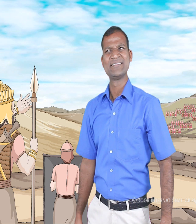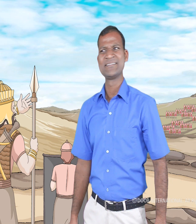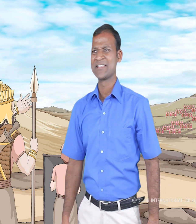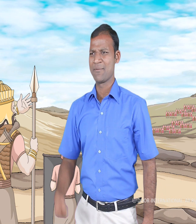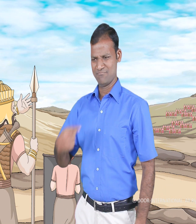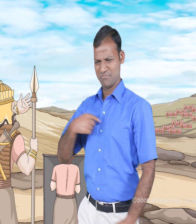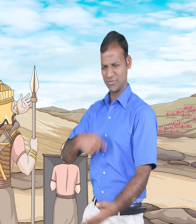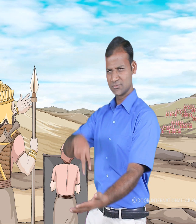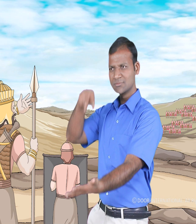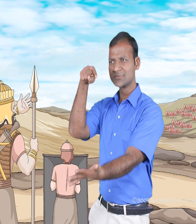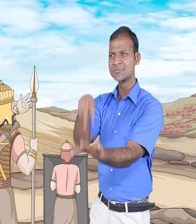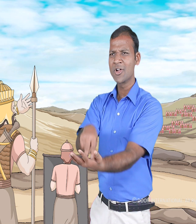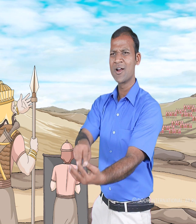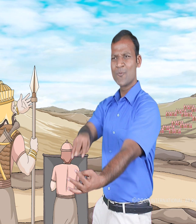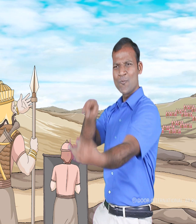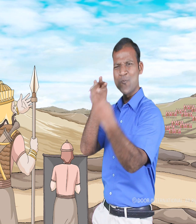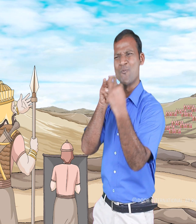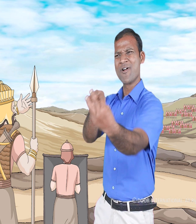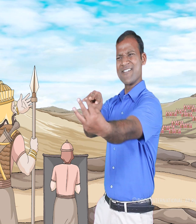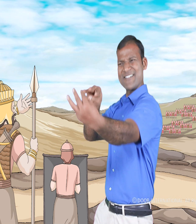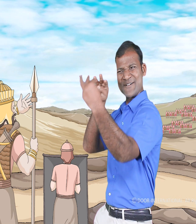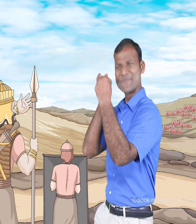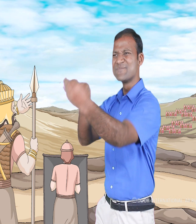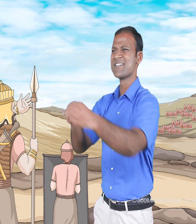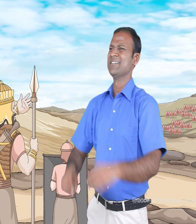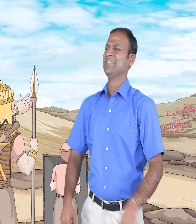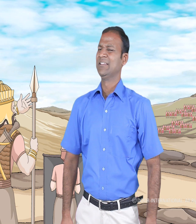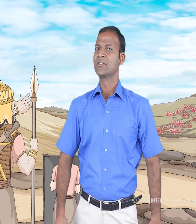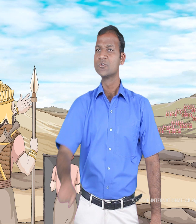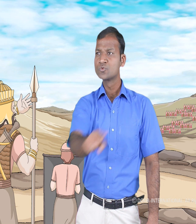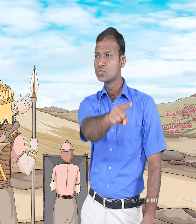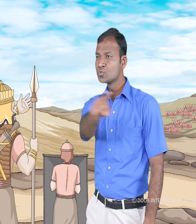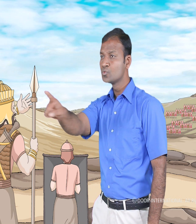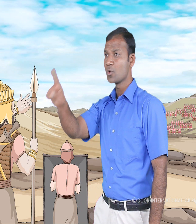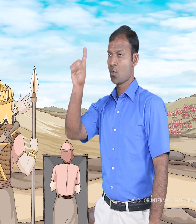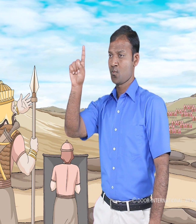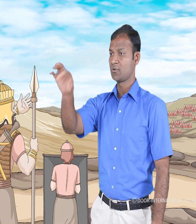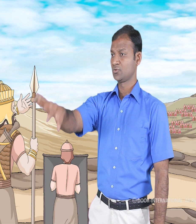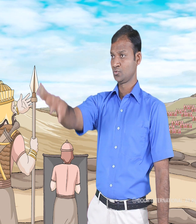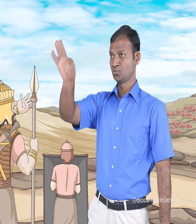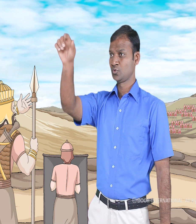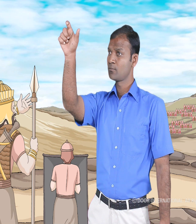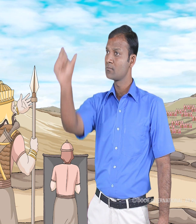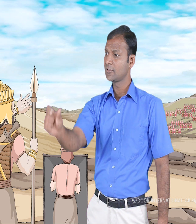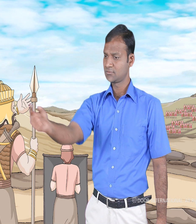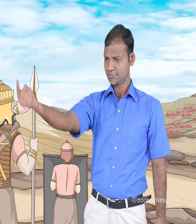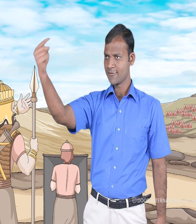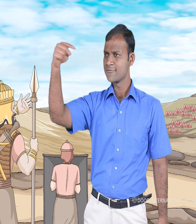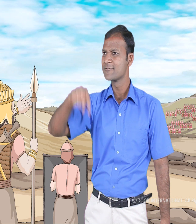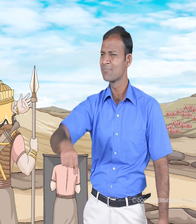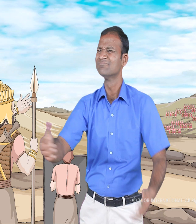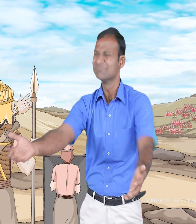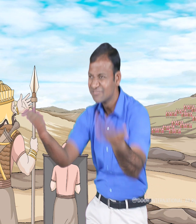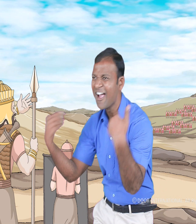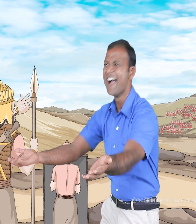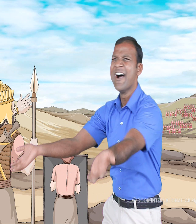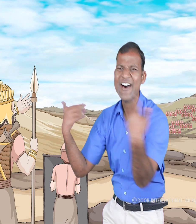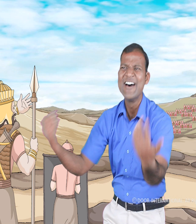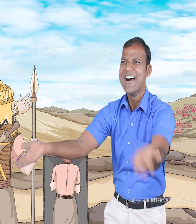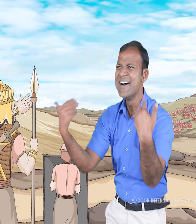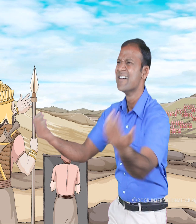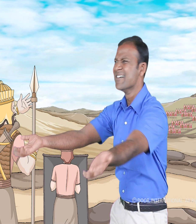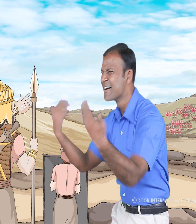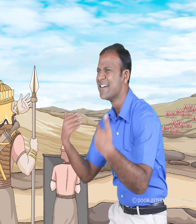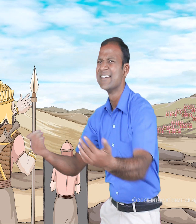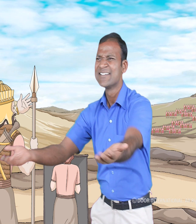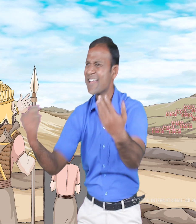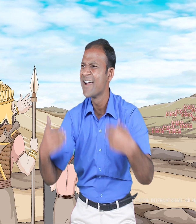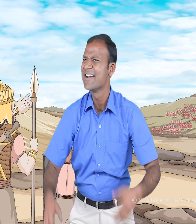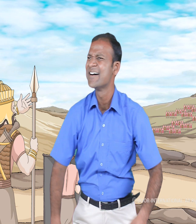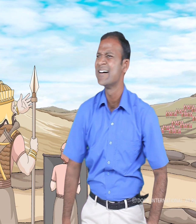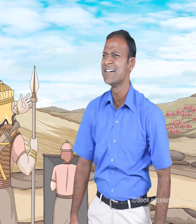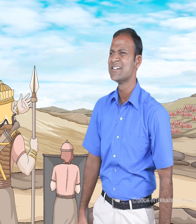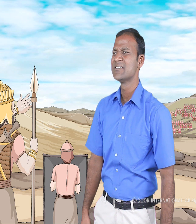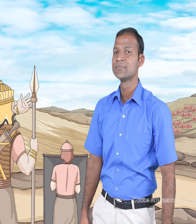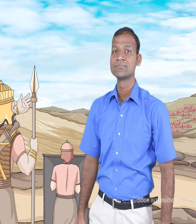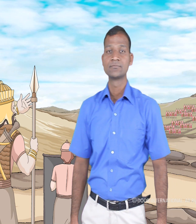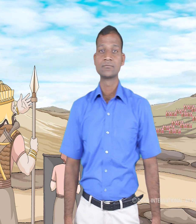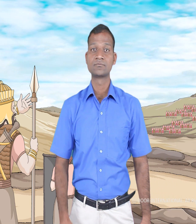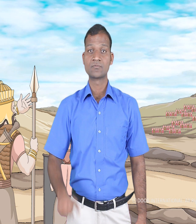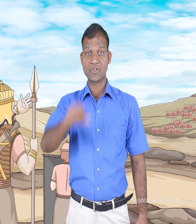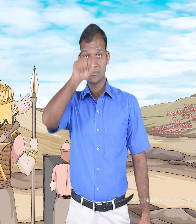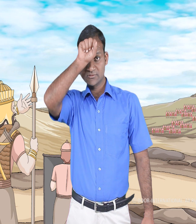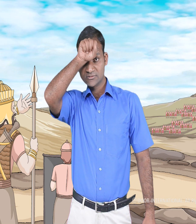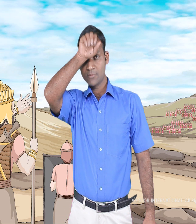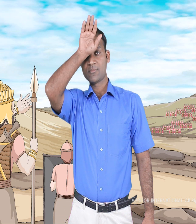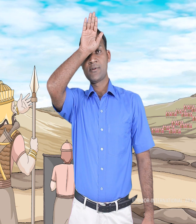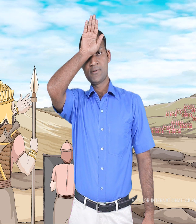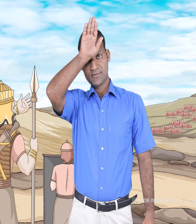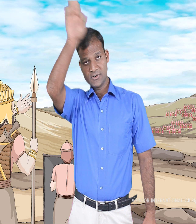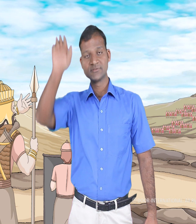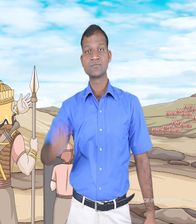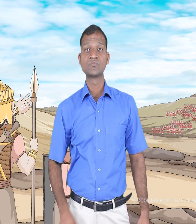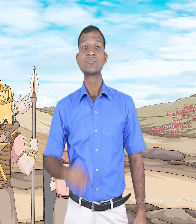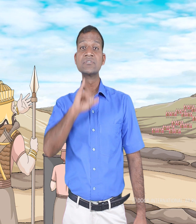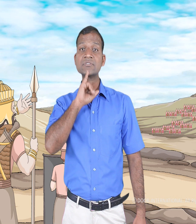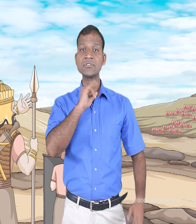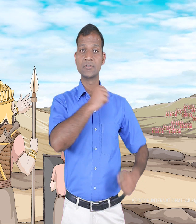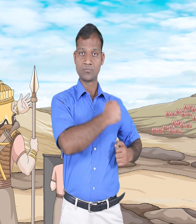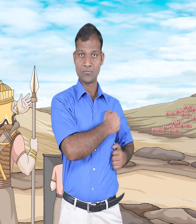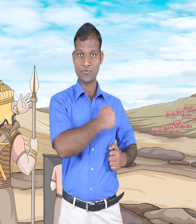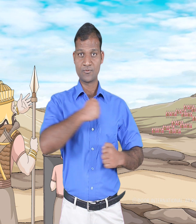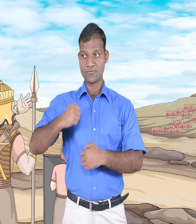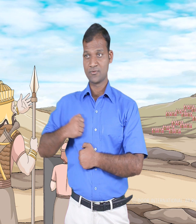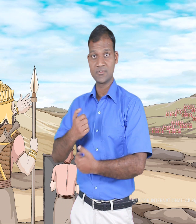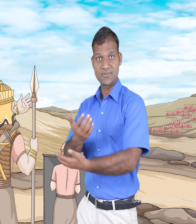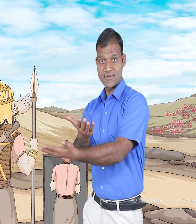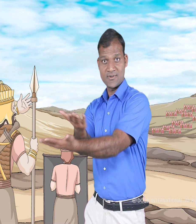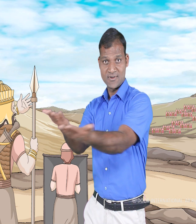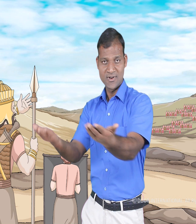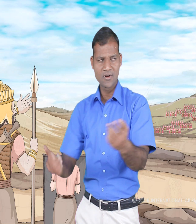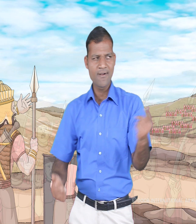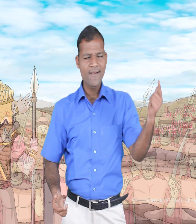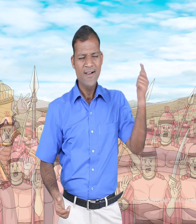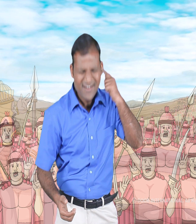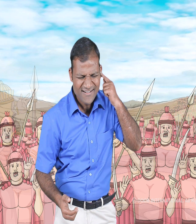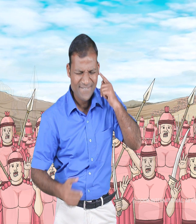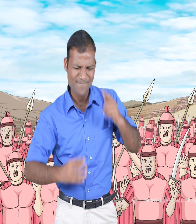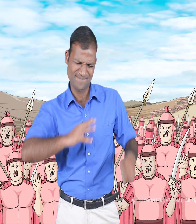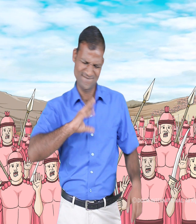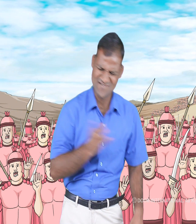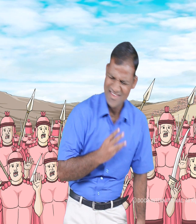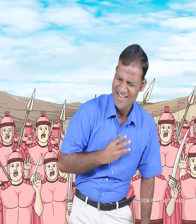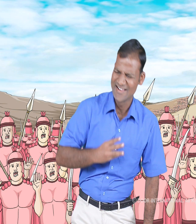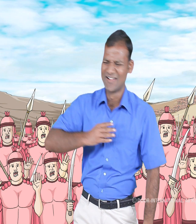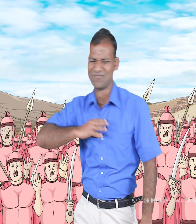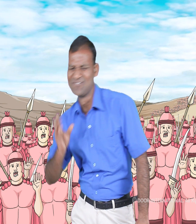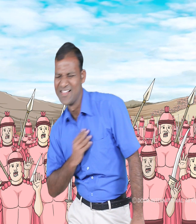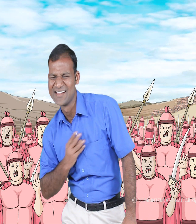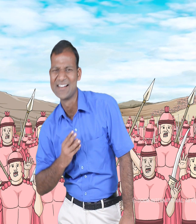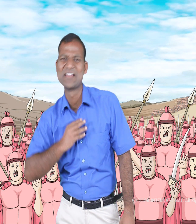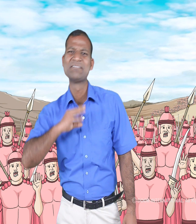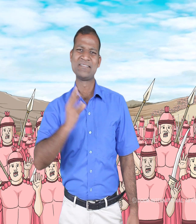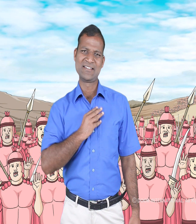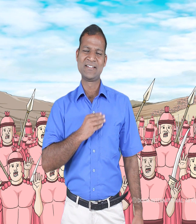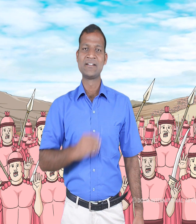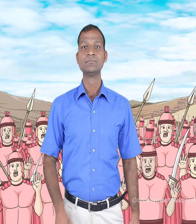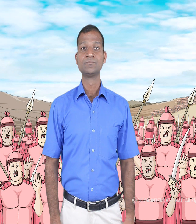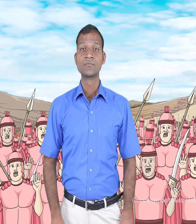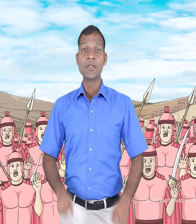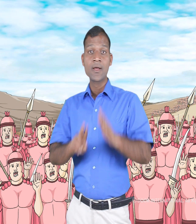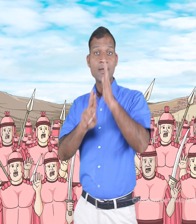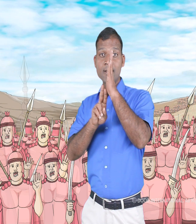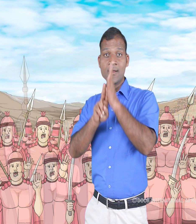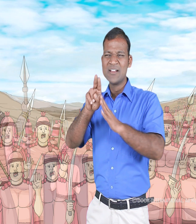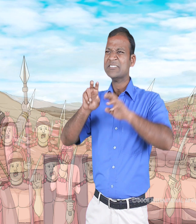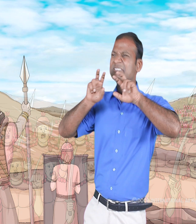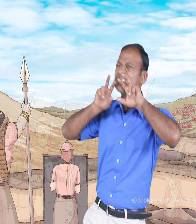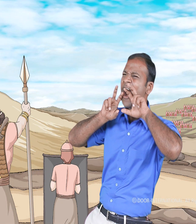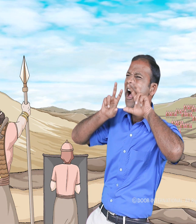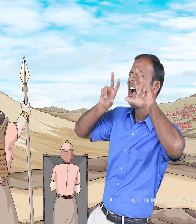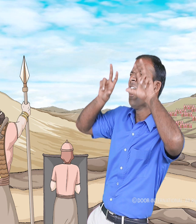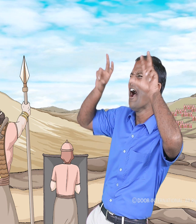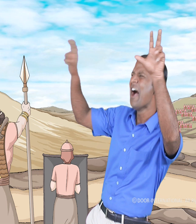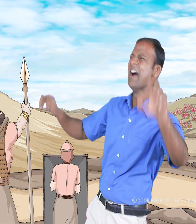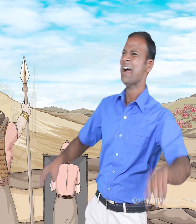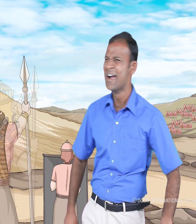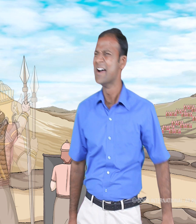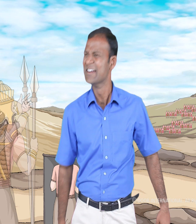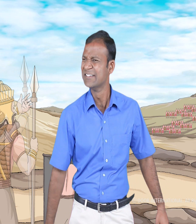Then the Philistine said, “I defy the ranks of Israel this day! Give me a man to fight!”